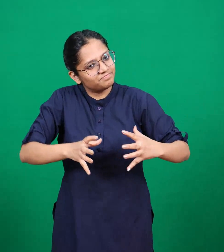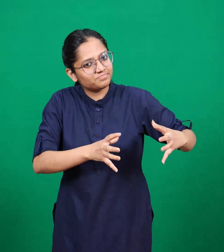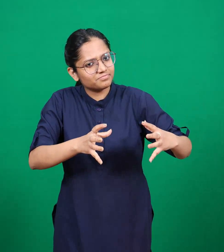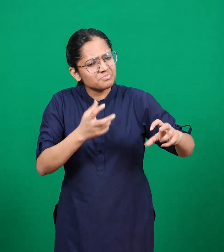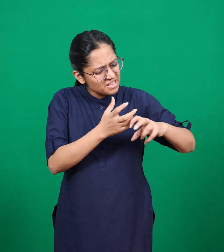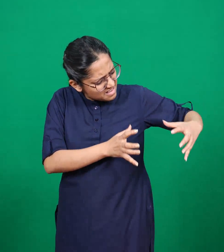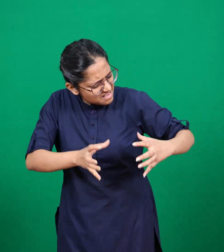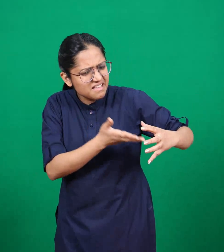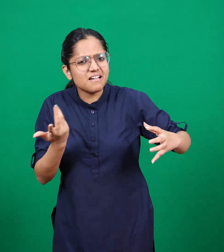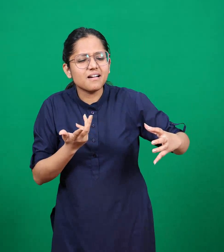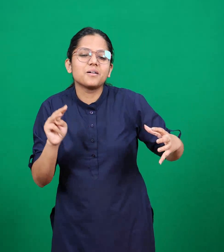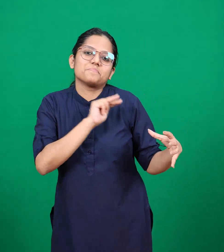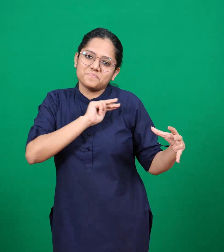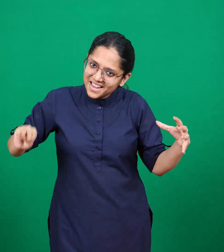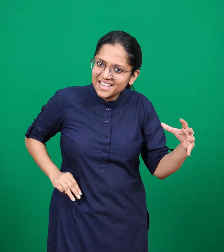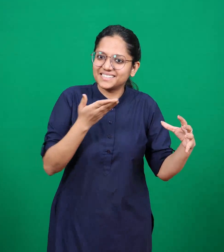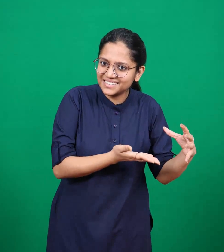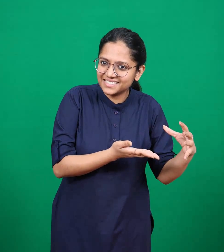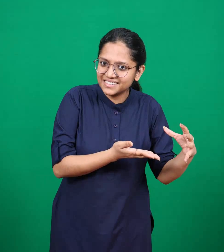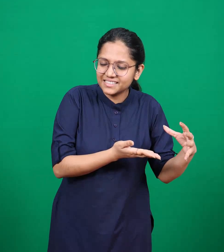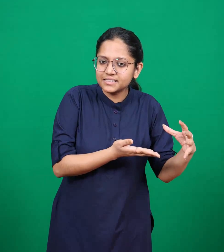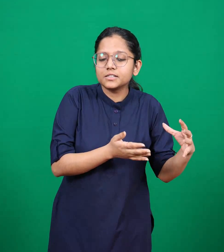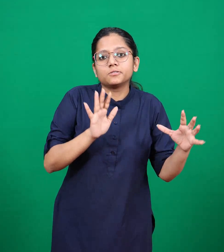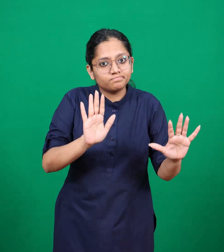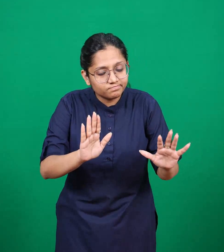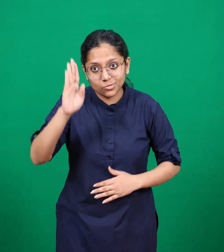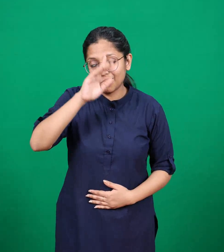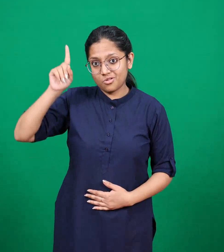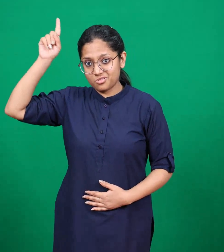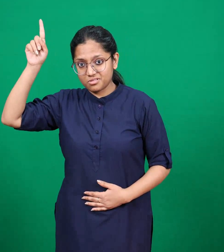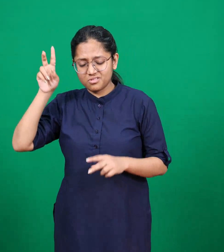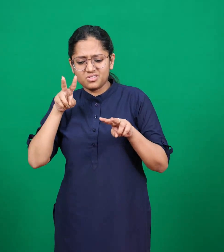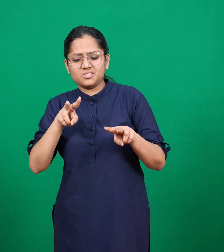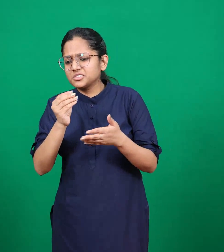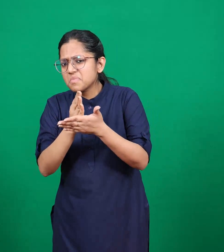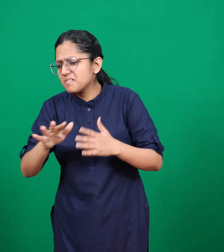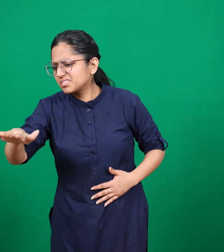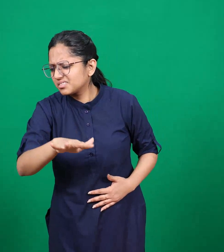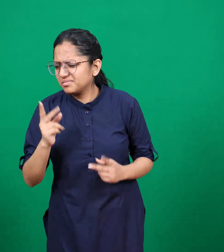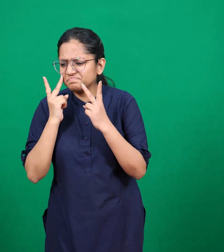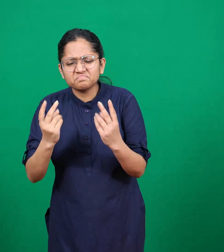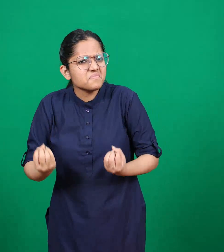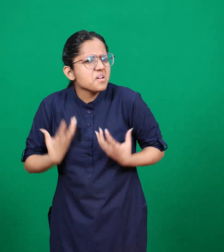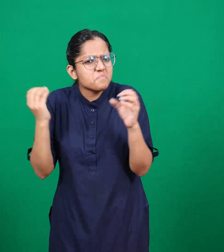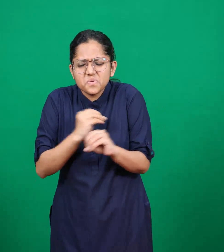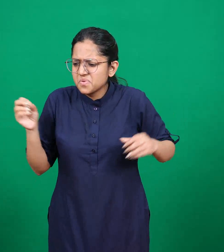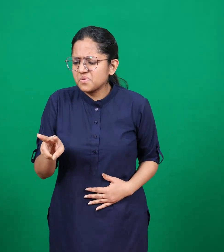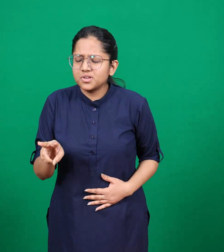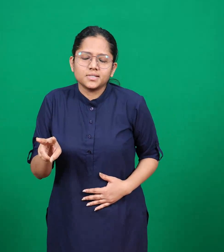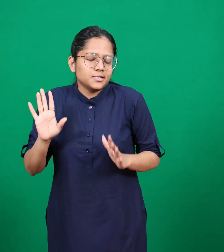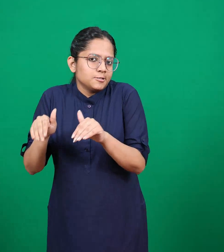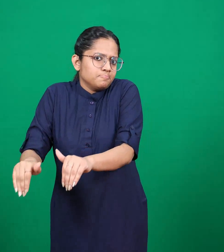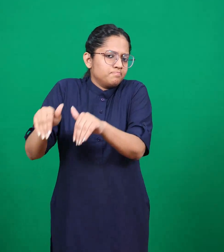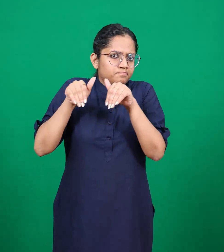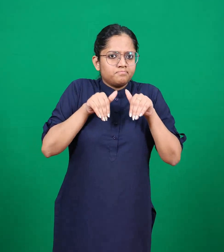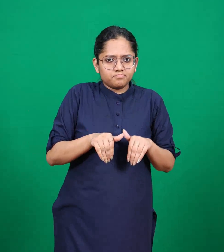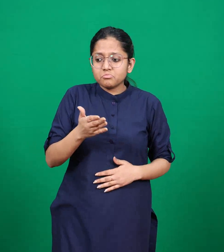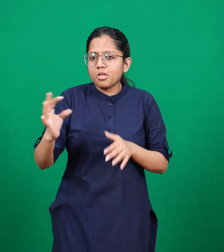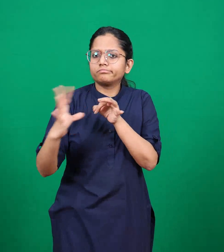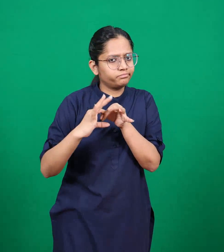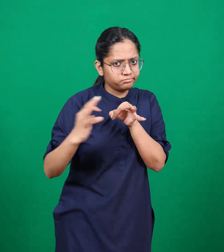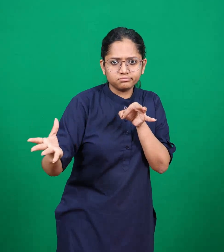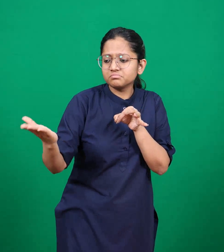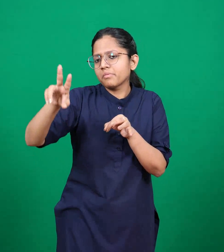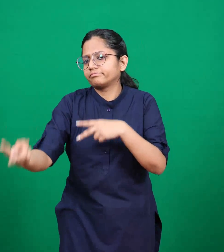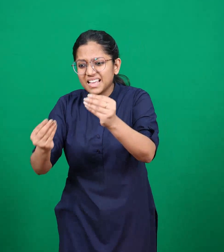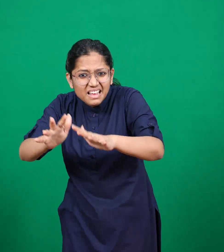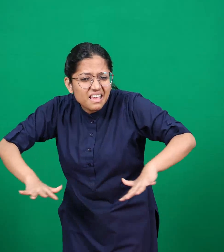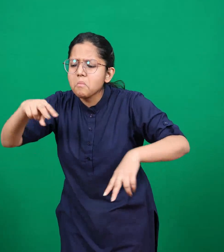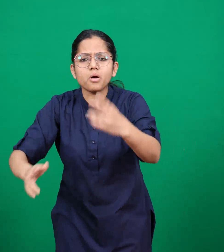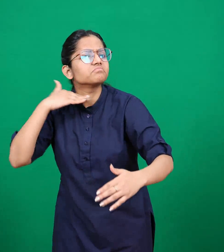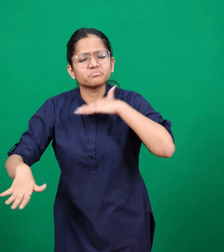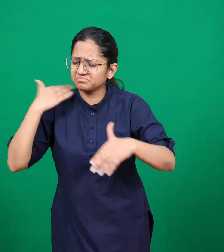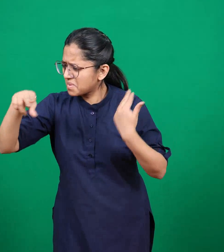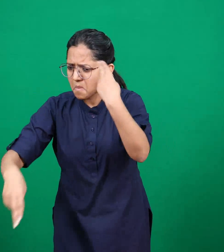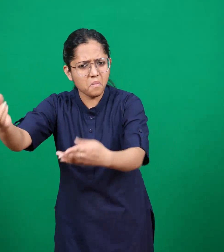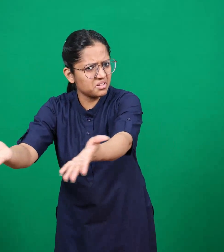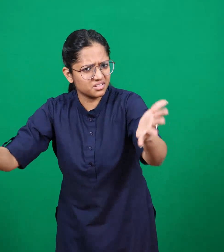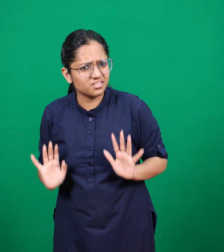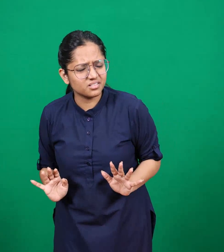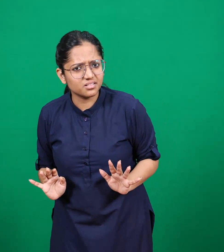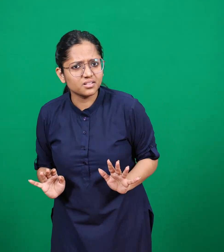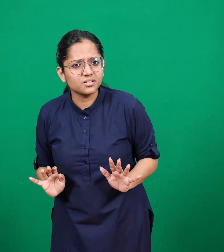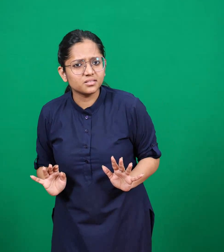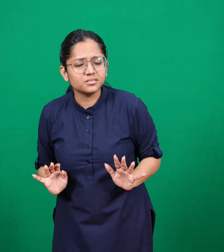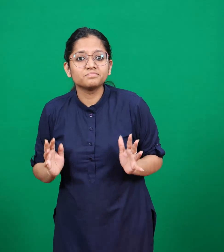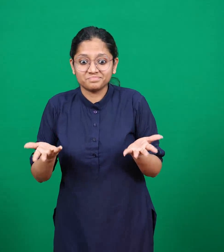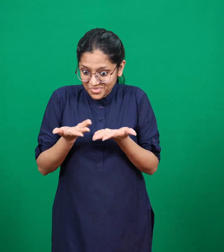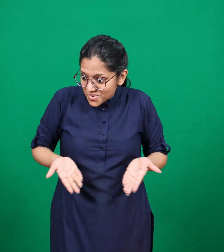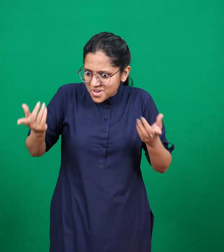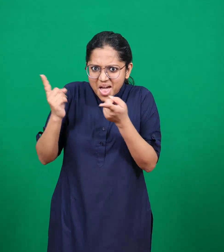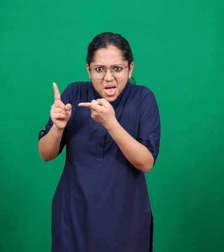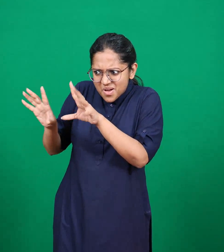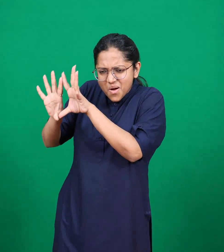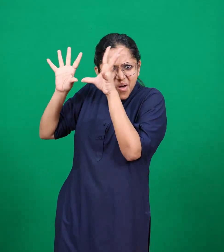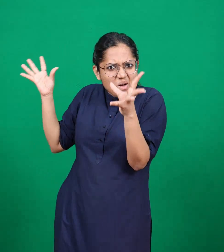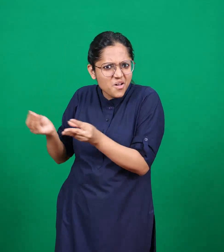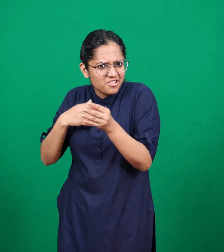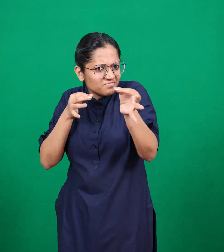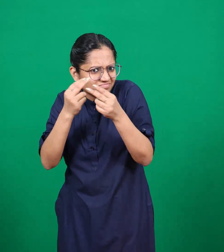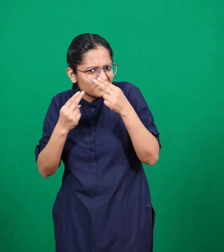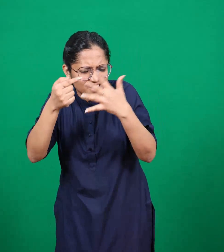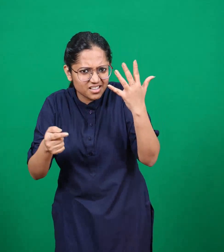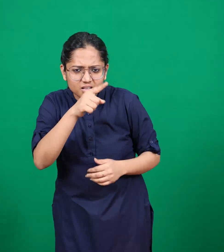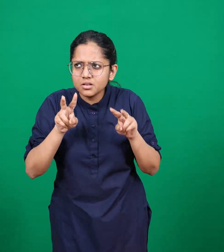Nevertheless, God was not pleased with most of them, for they were struck down in the wilderness.